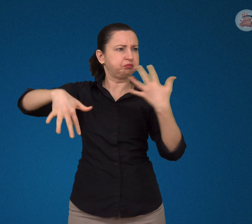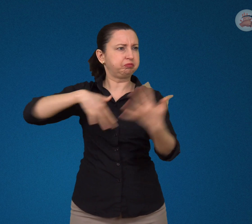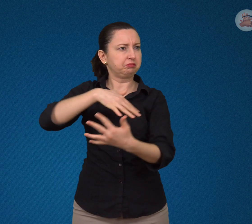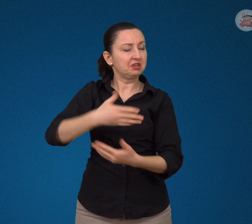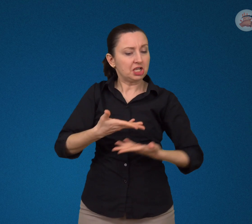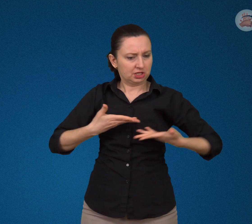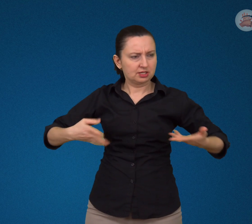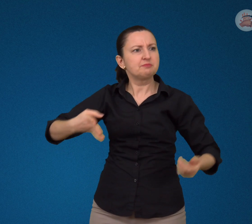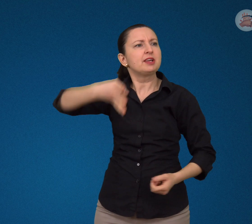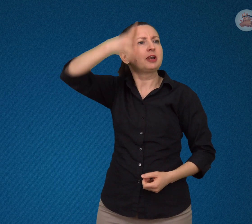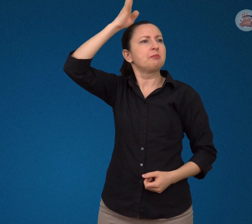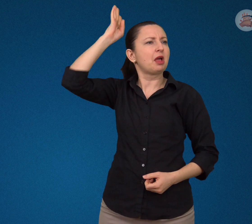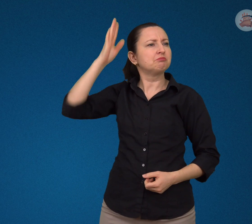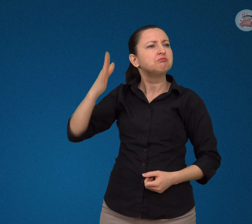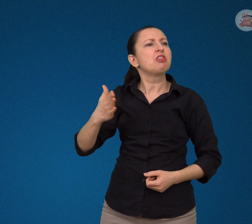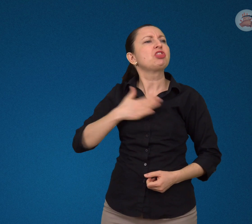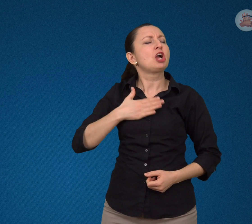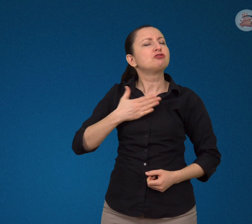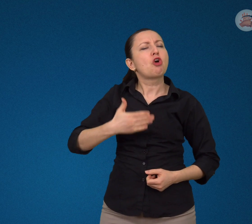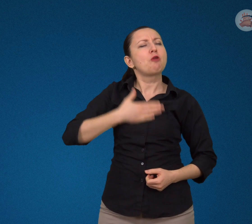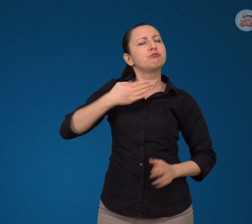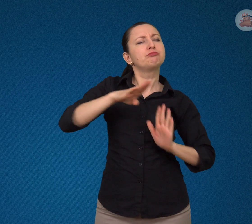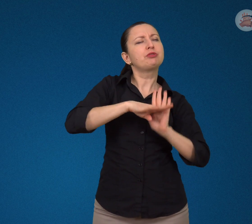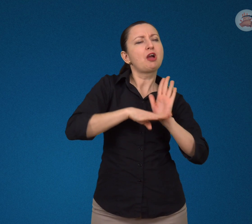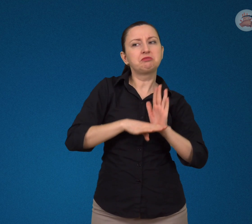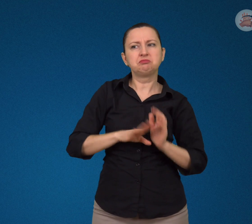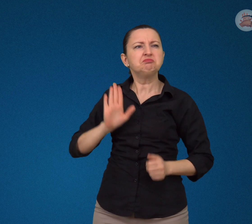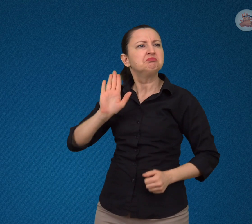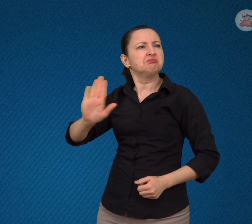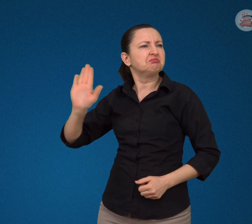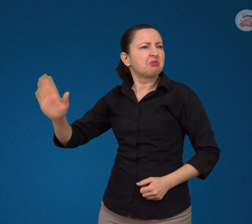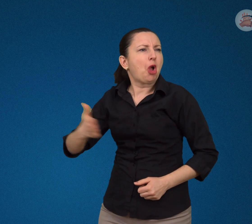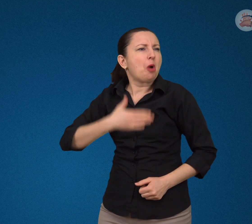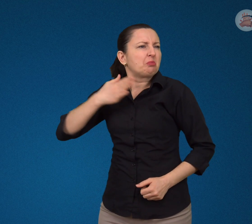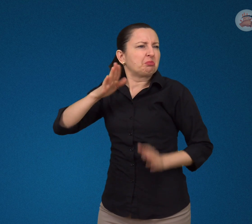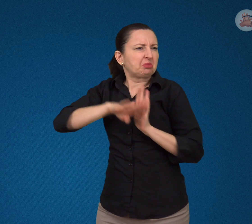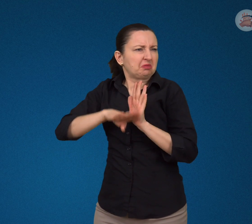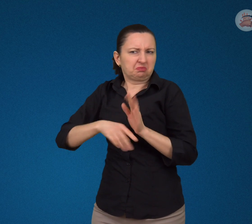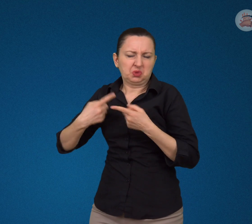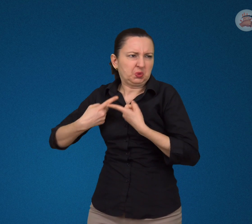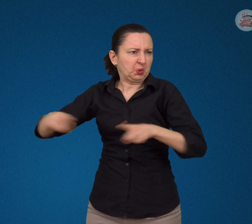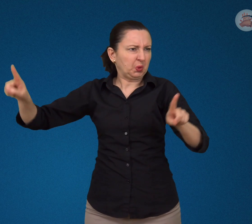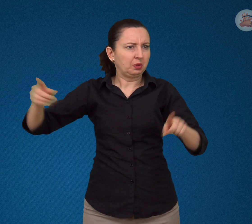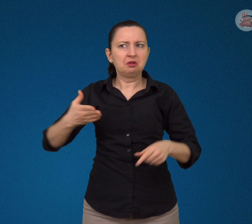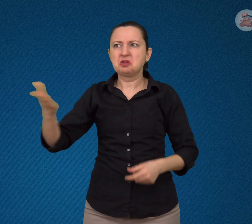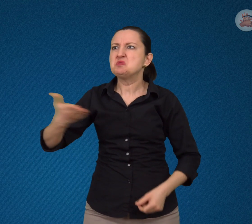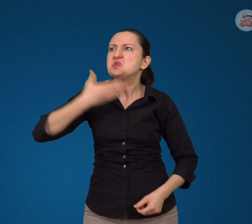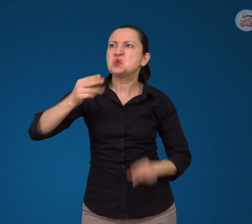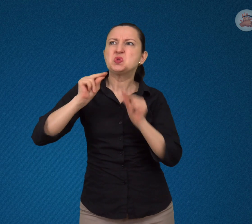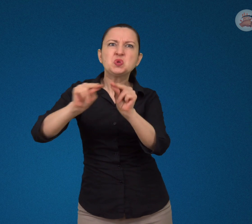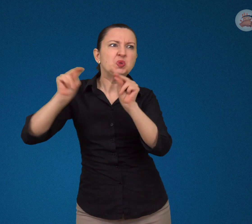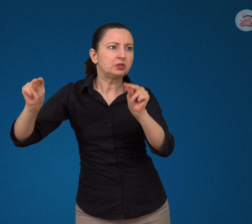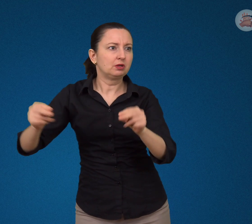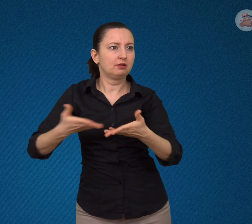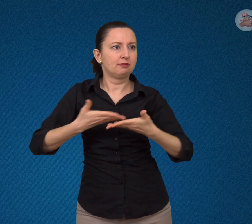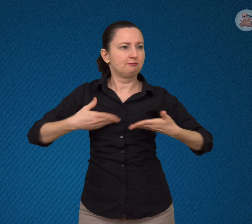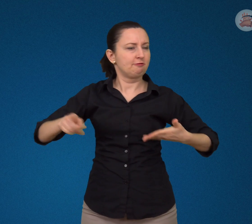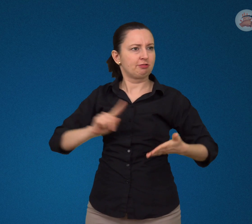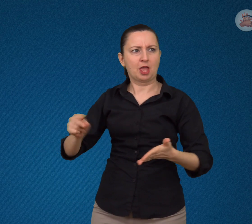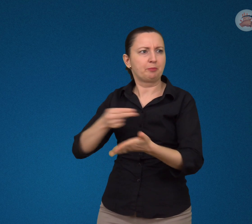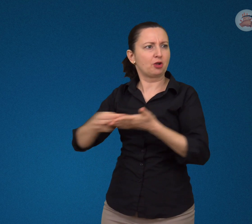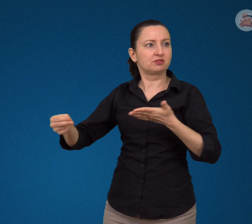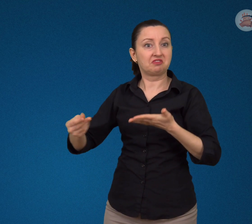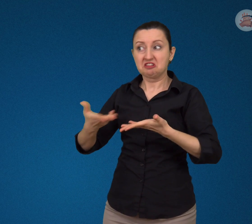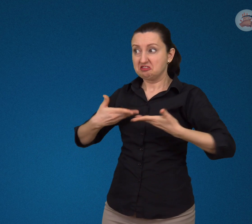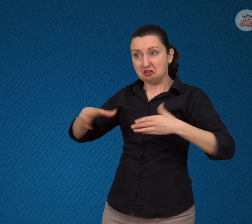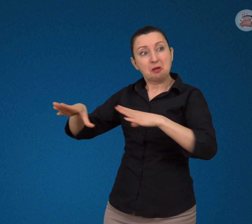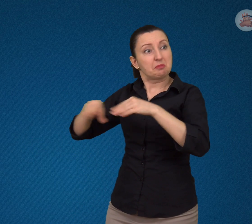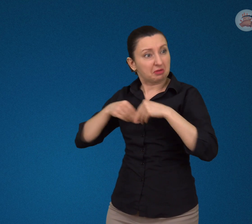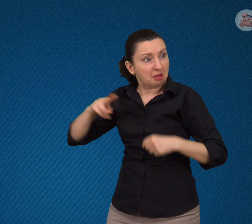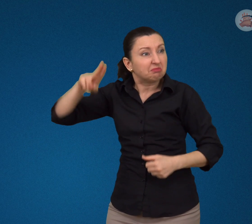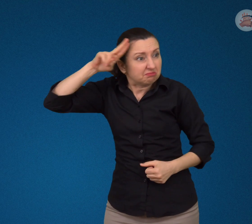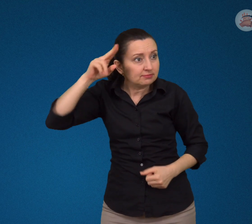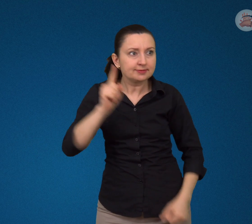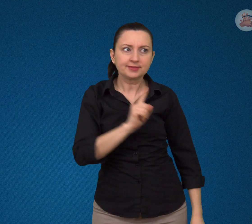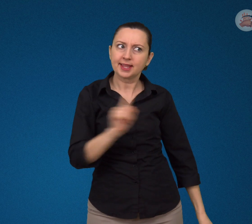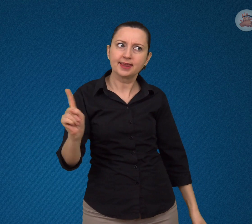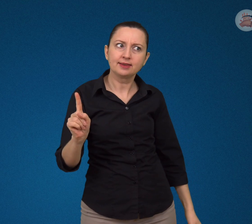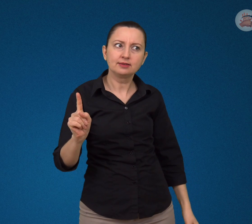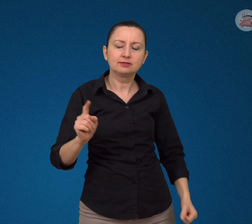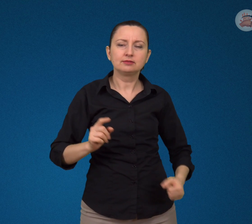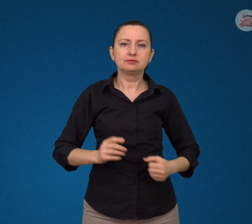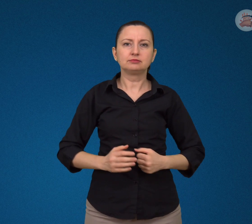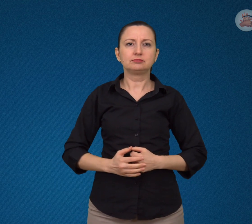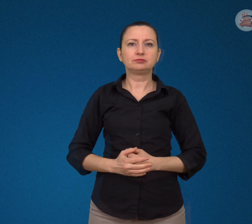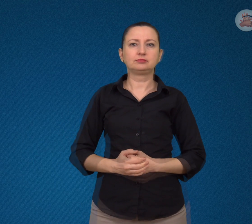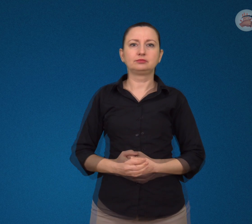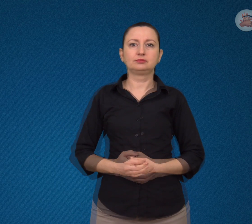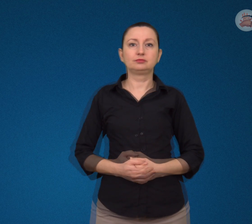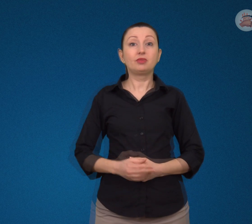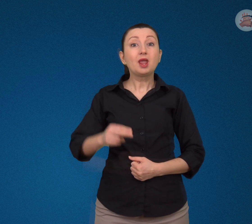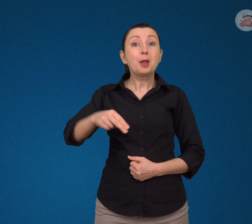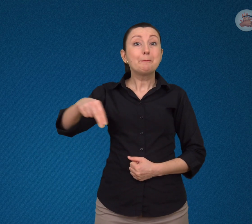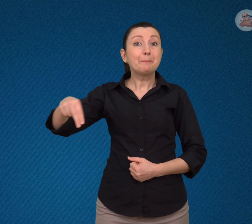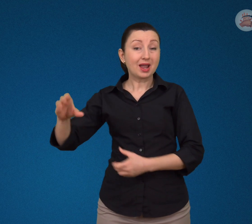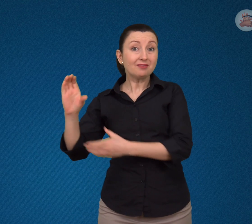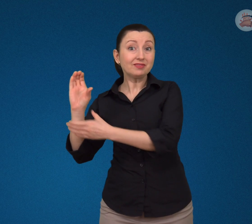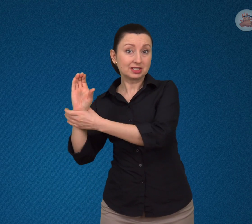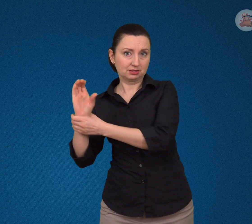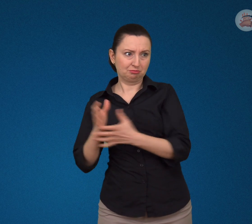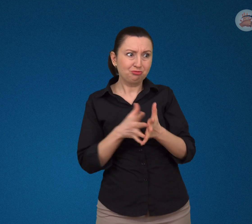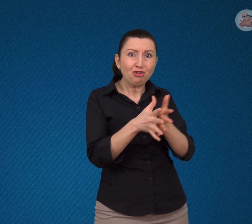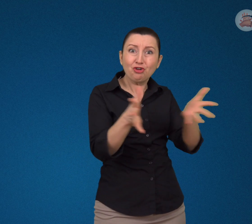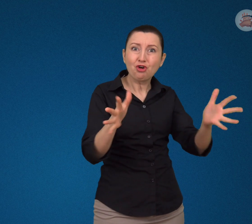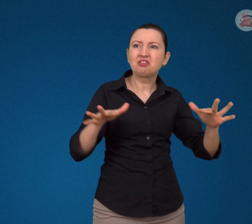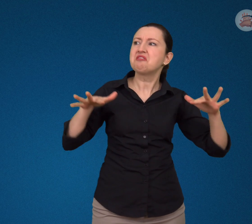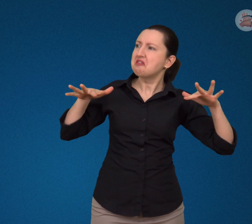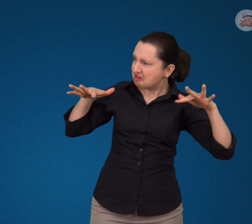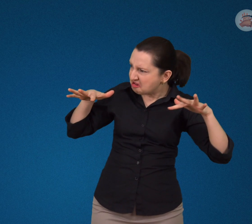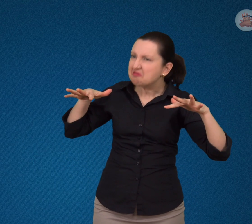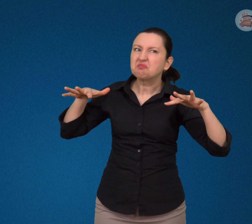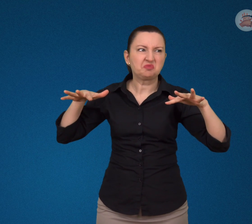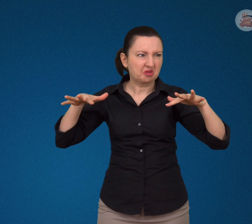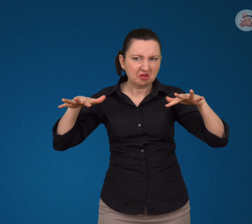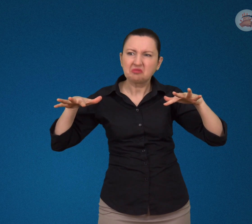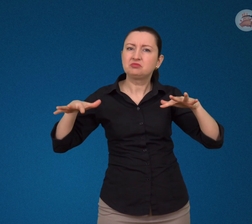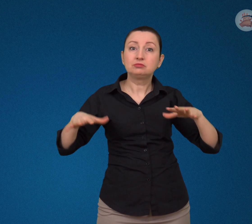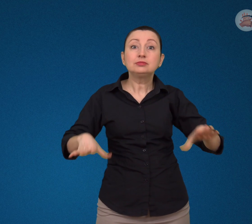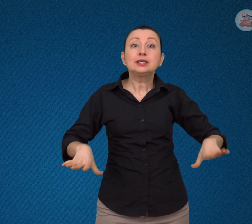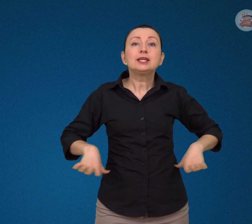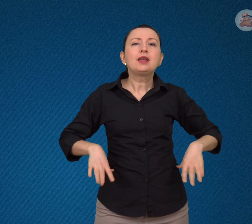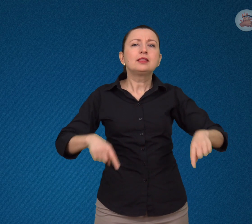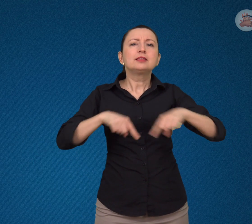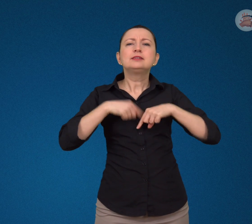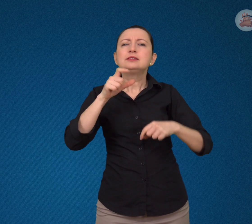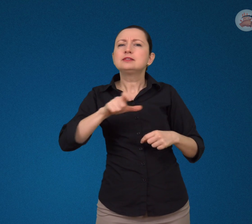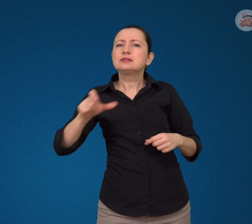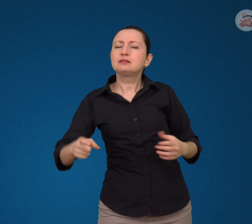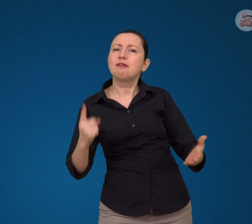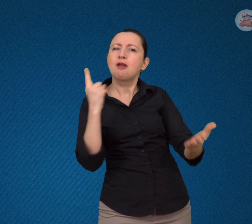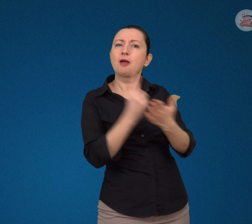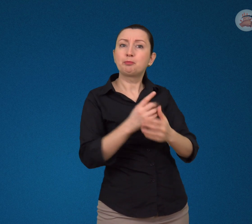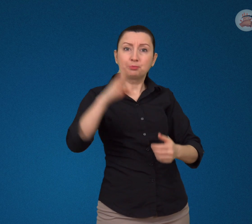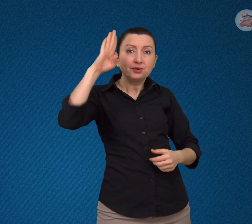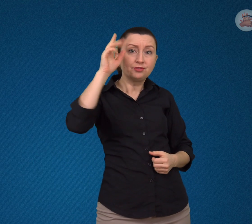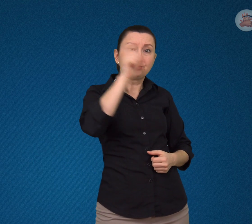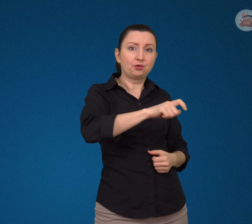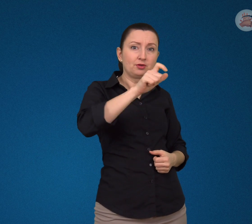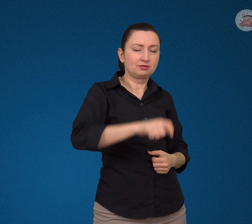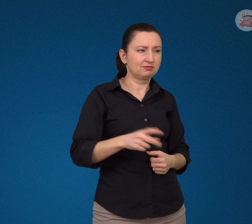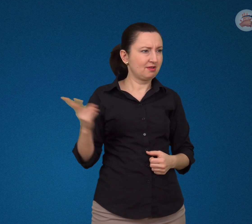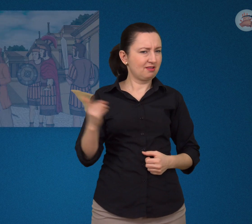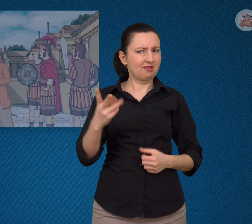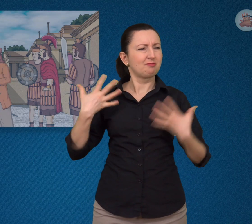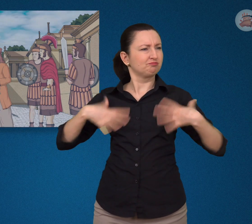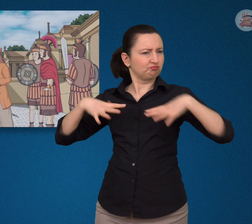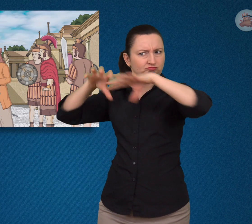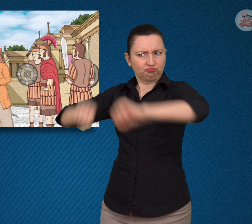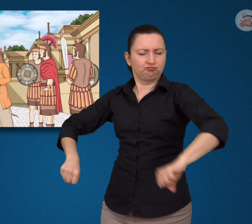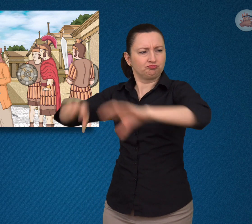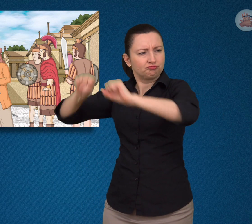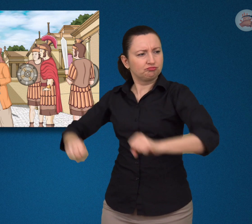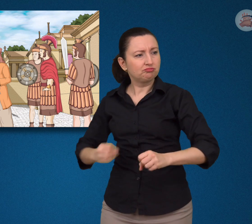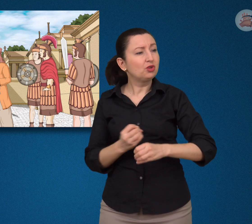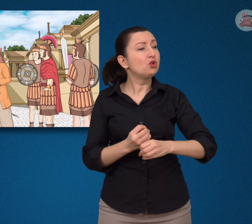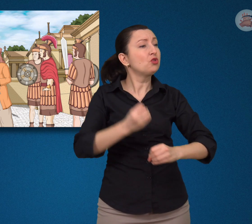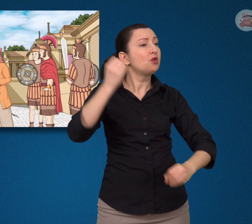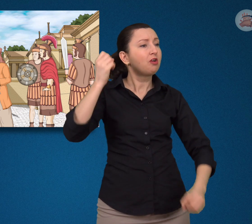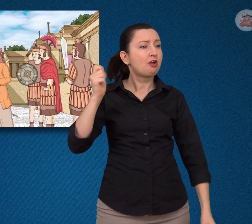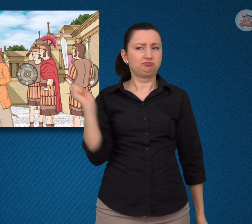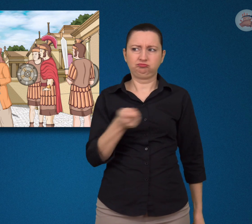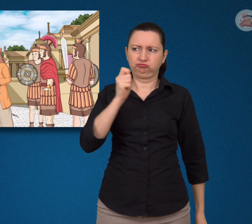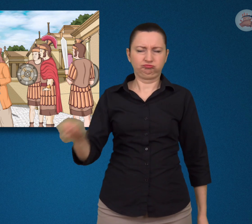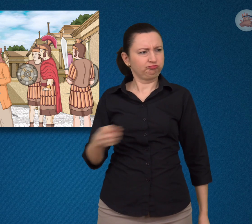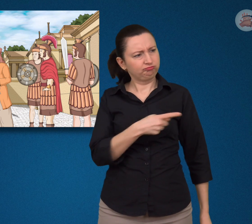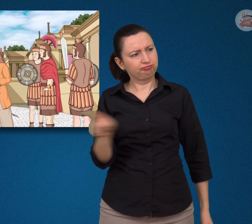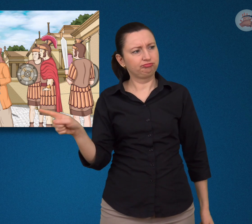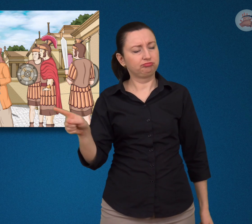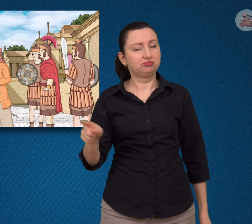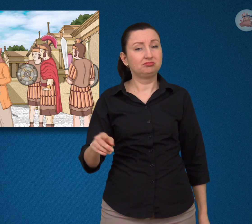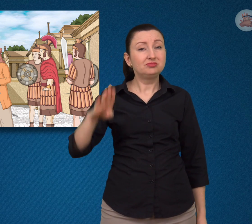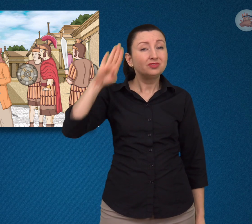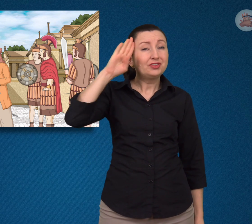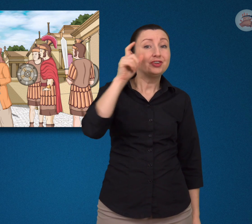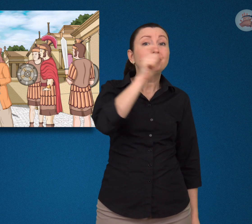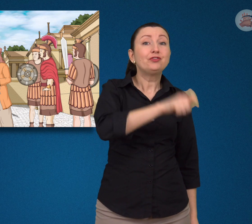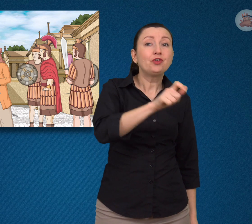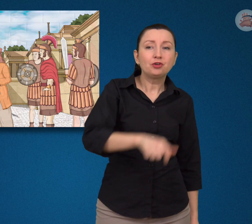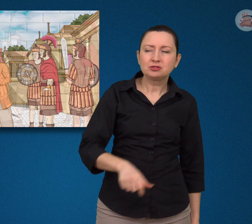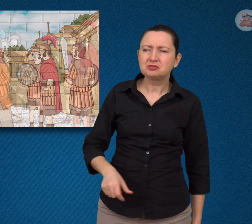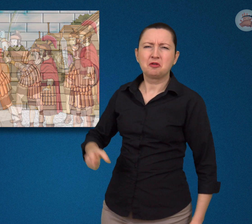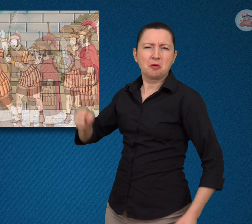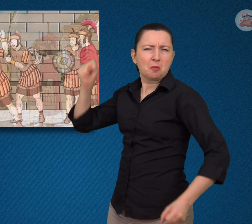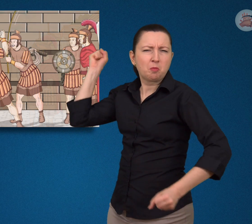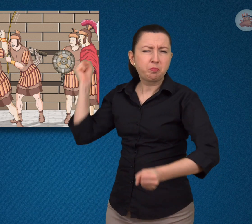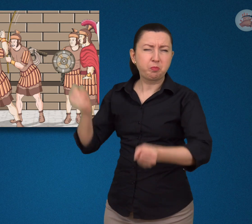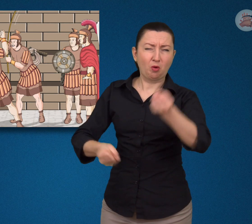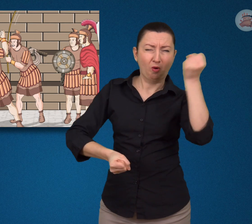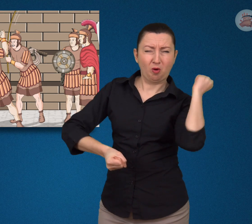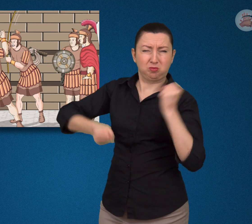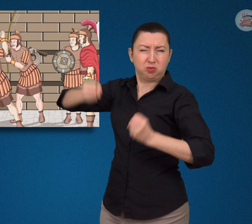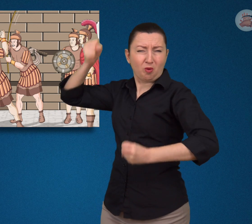They brought them to the magistrates and said, “These men are Jews and are throwing our city into turmoil by promoting customs that are unlawful for us Romans to adopt or practice.”